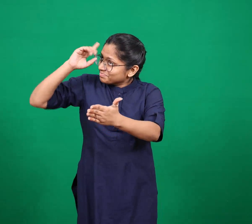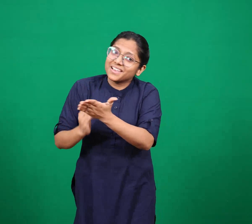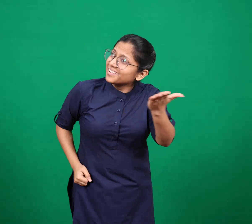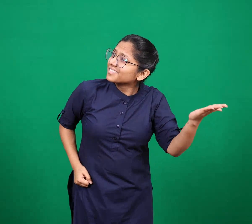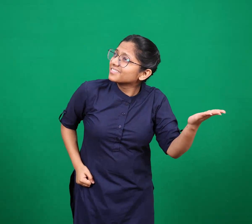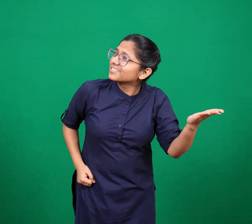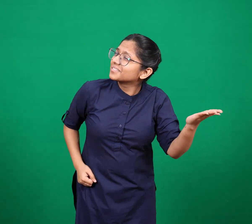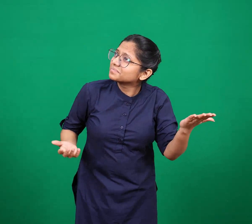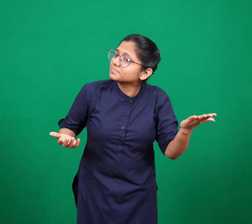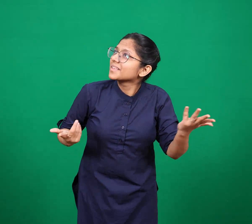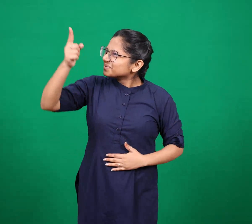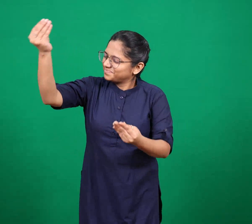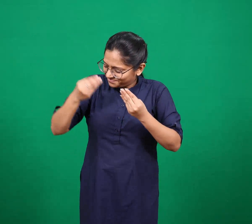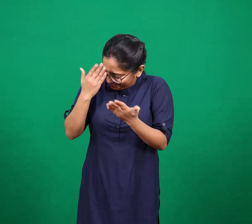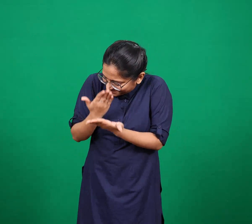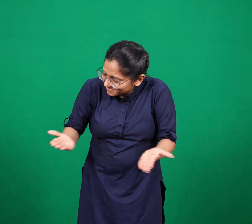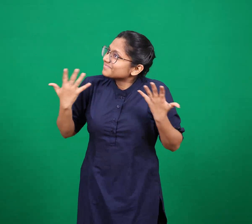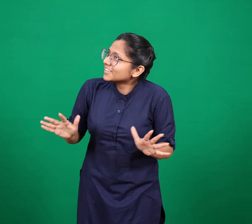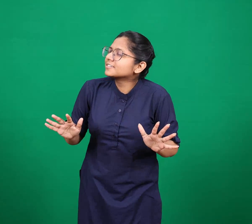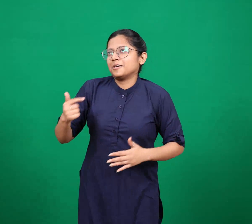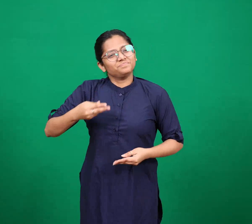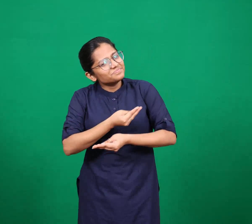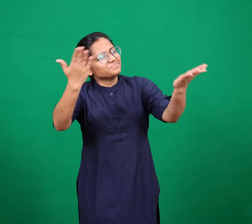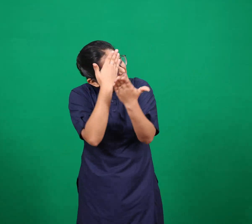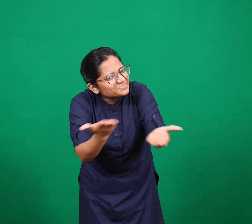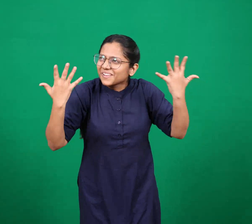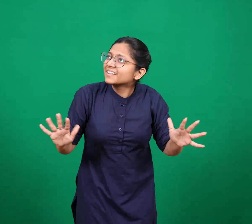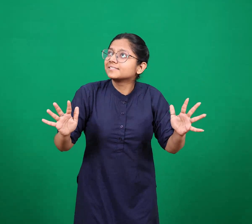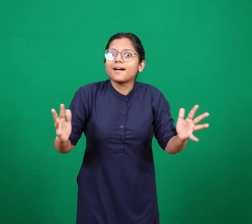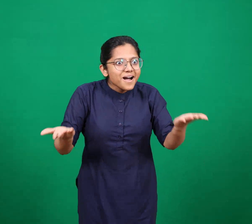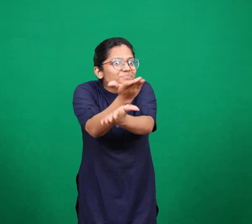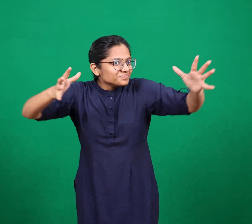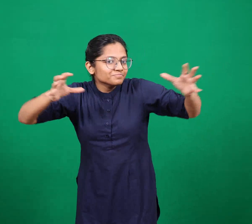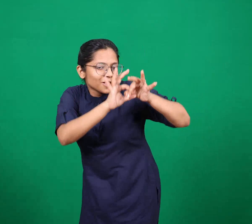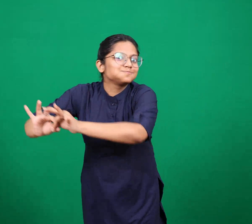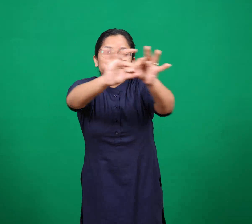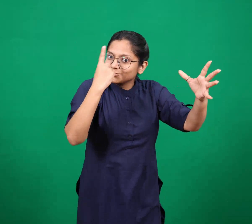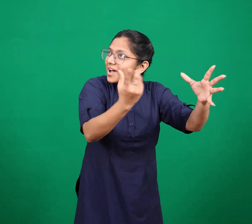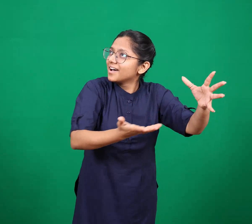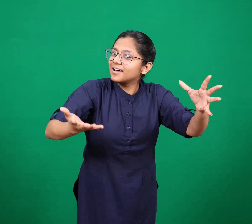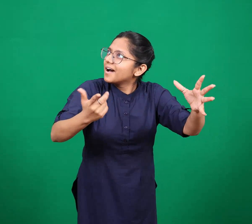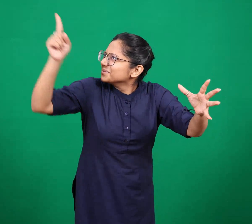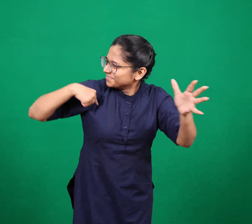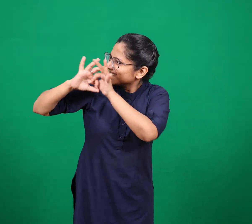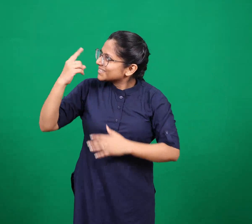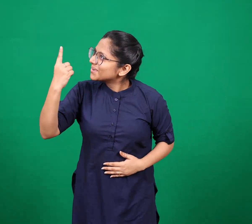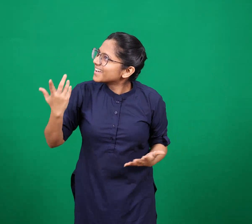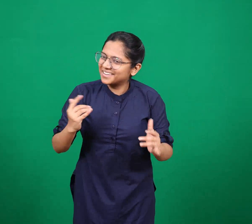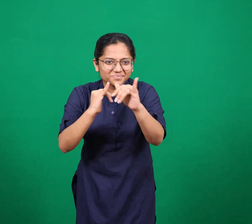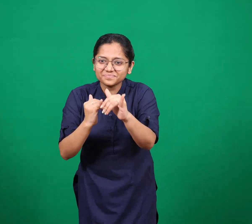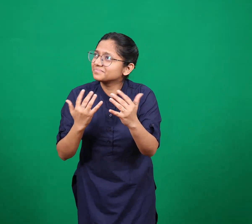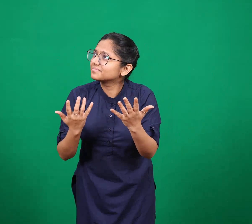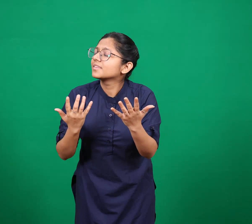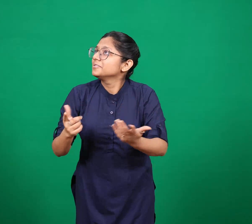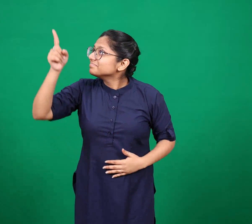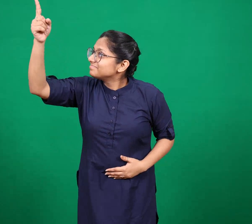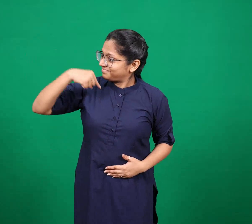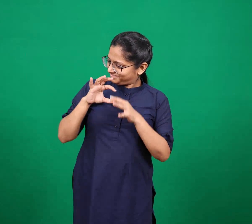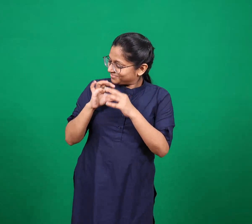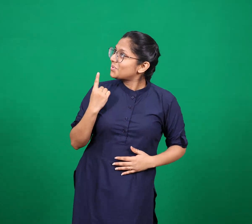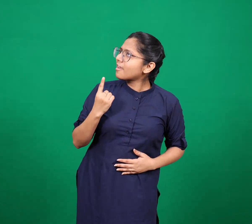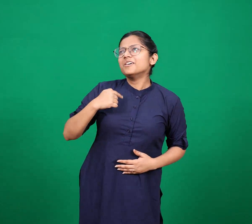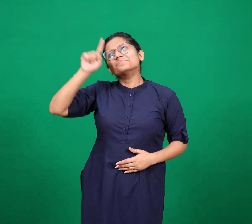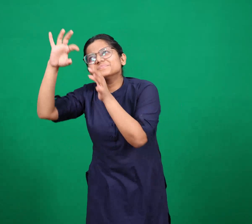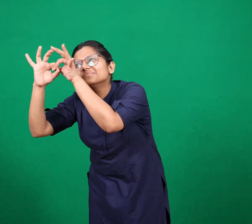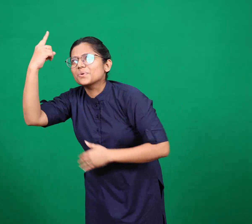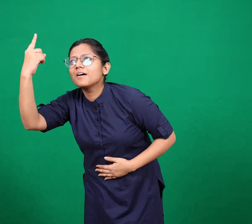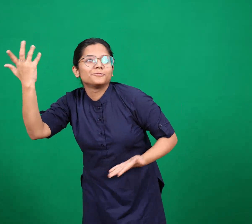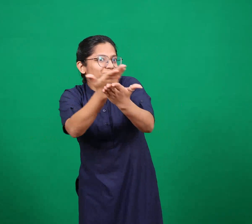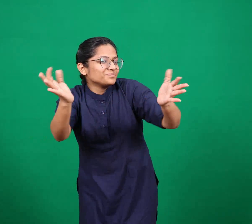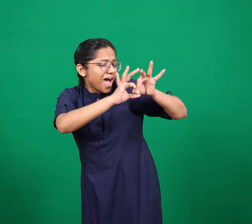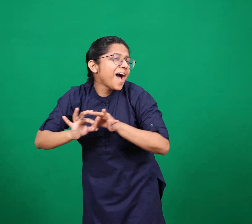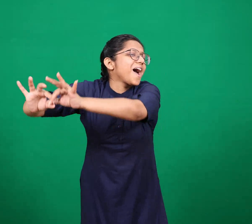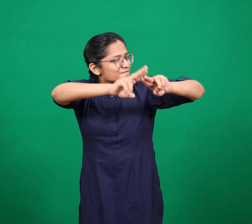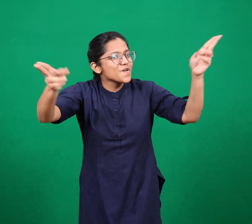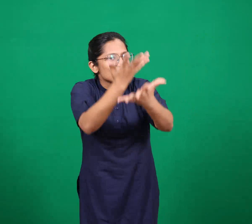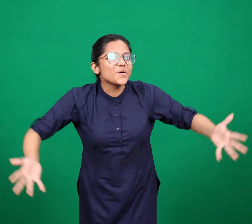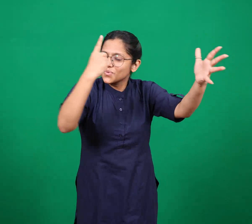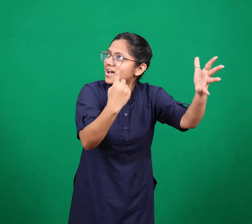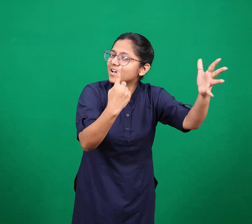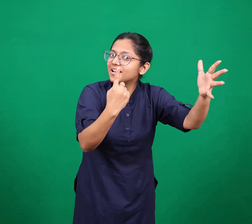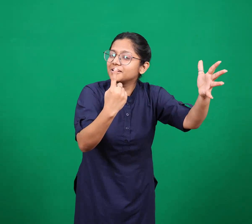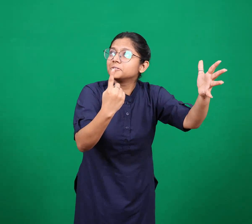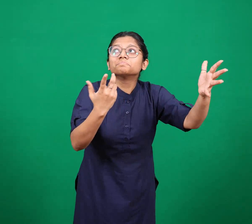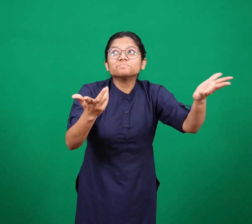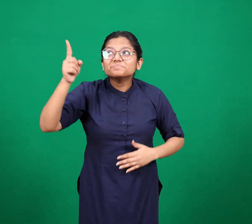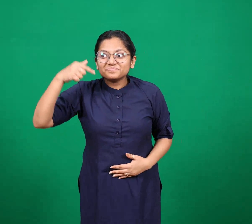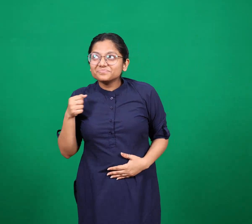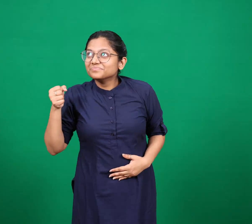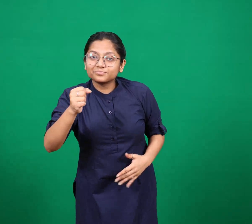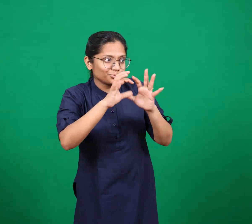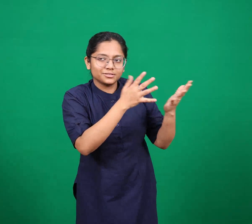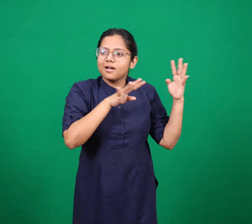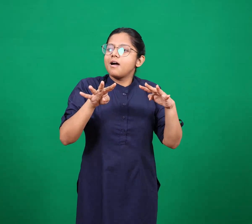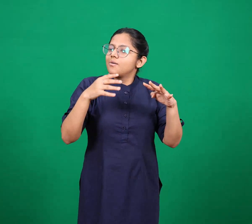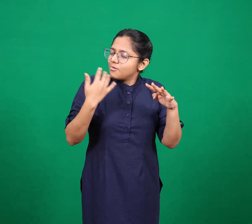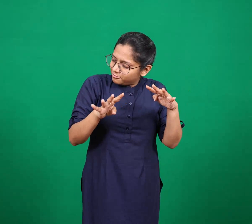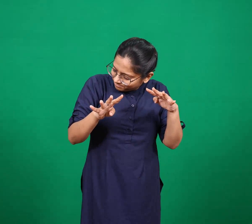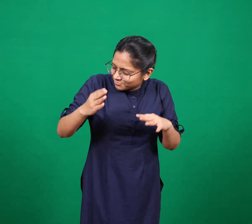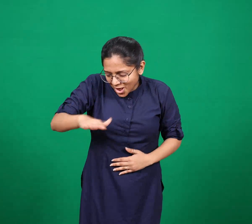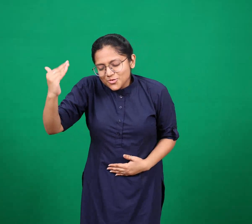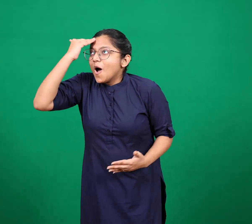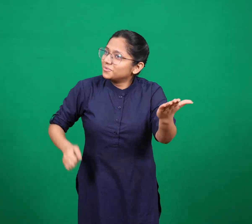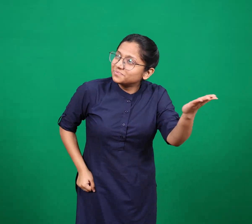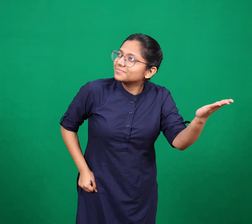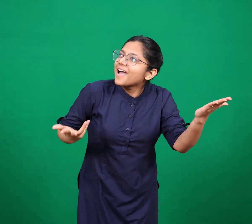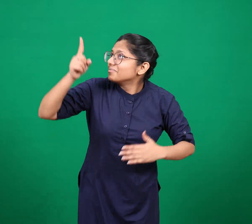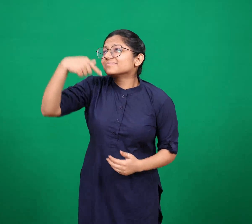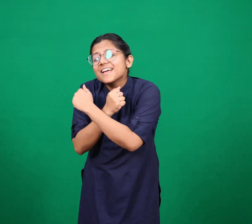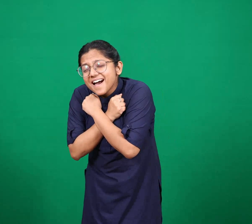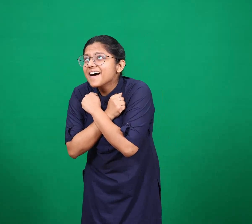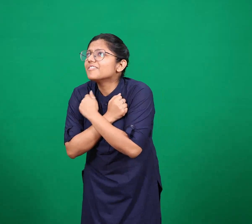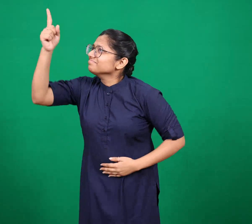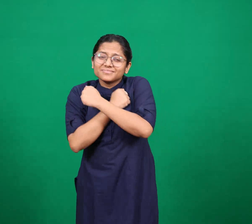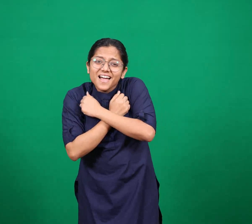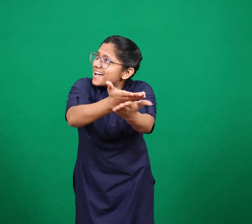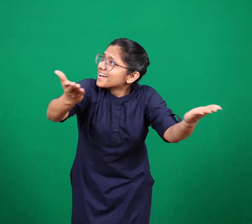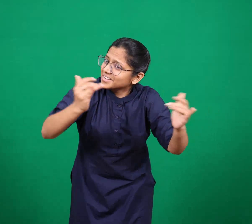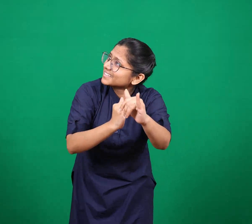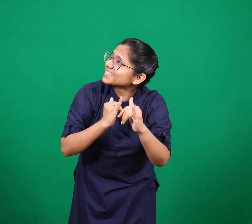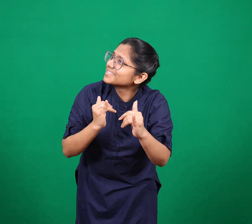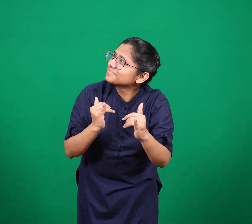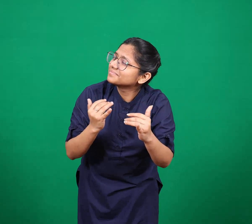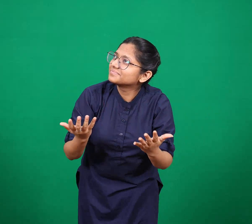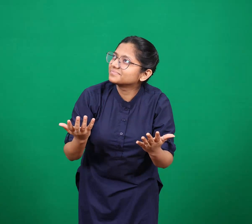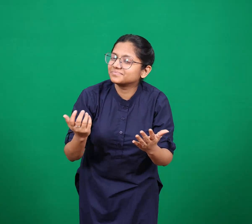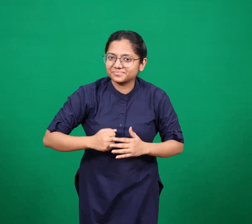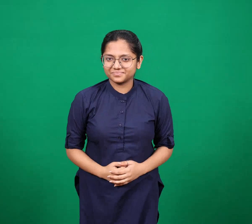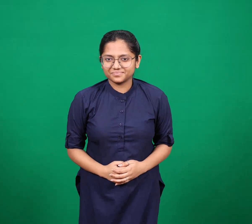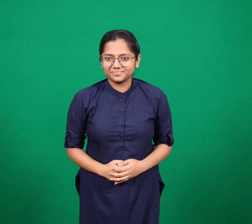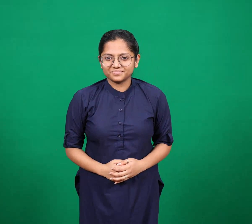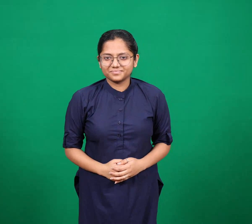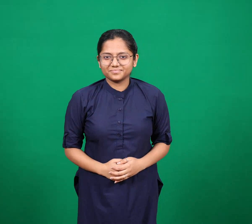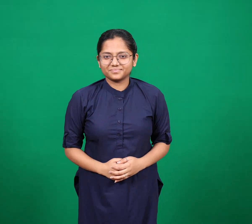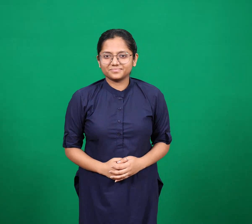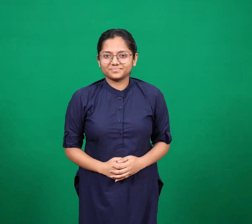I have given them the glory You gave Me, so that they may be one as We are one- I in them and You in Me- that they may be perfectly united, so that the world may know that You sent Me and have loved them just as You have loved Me.